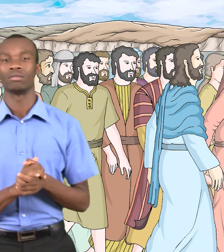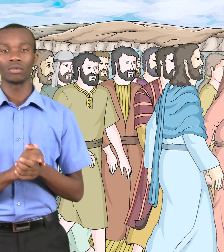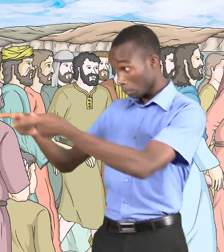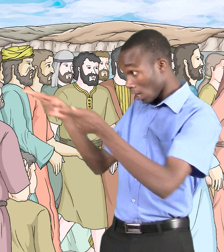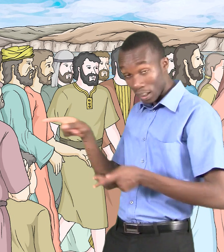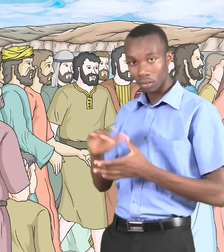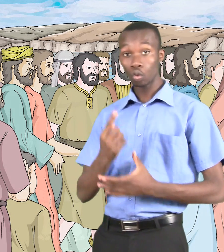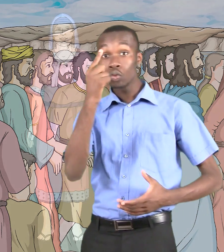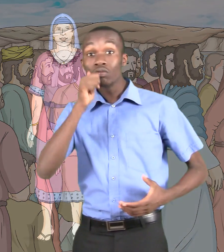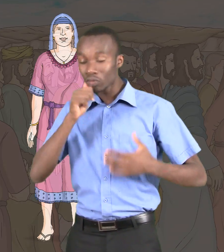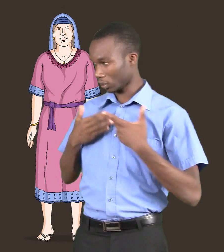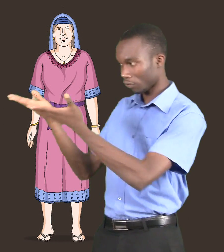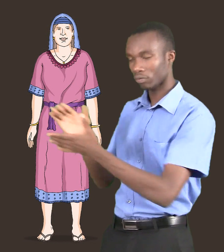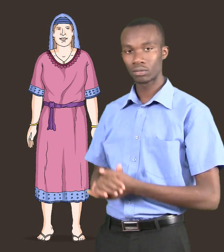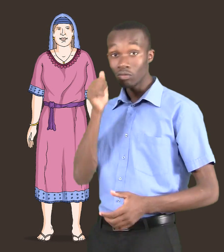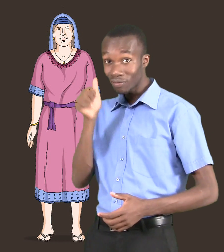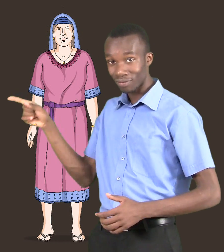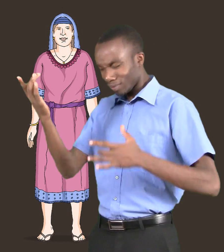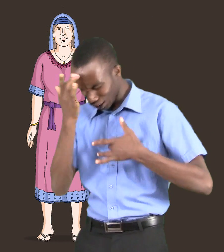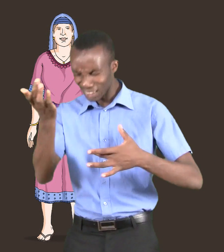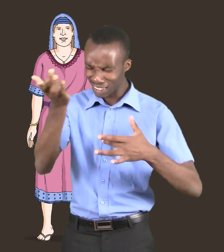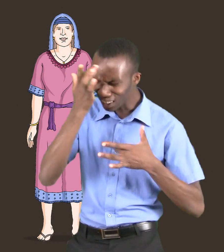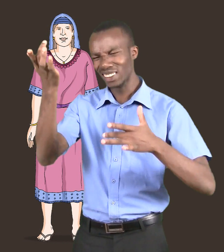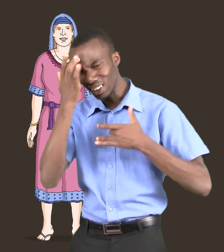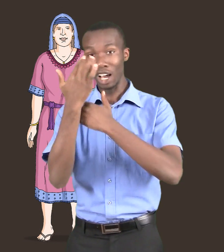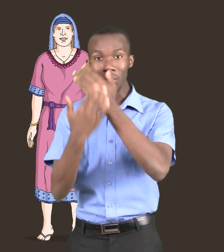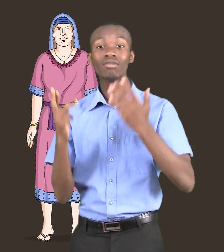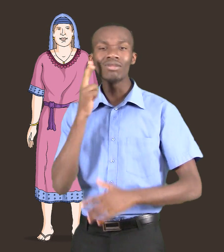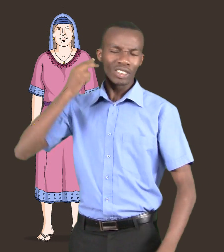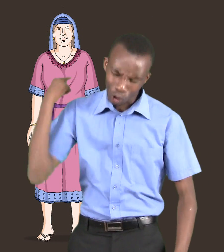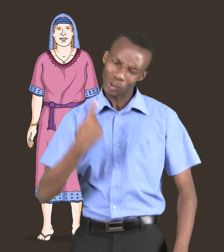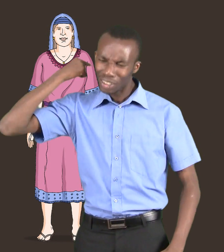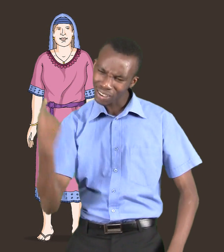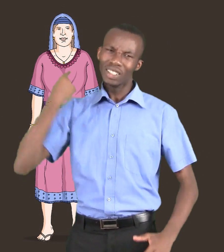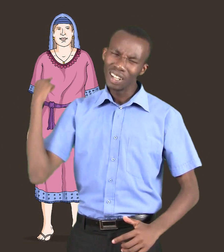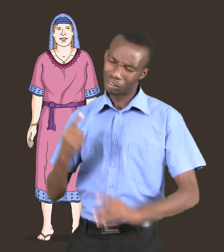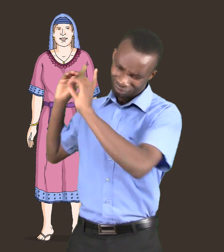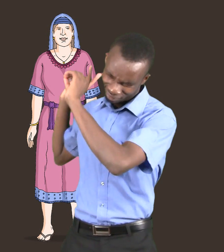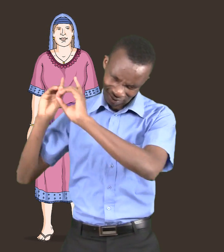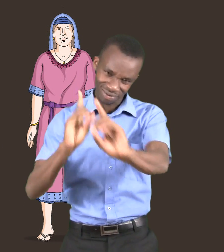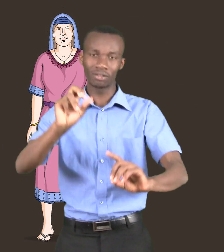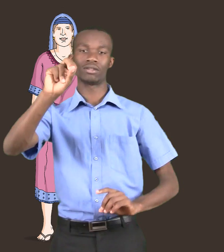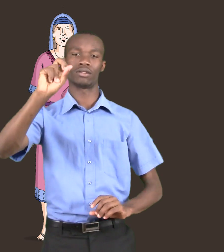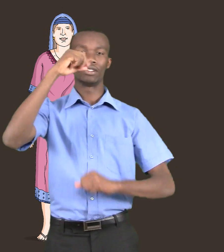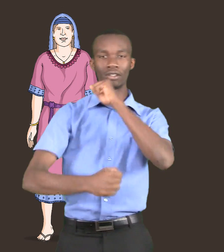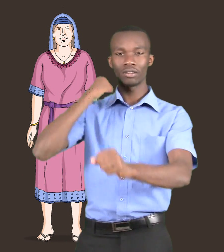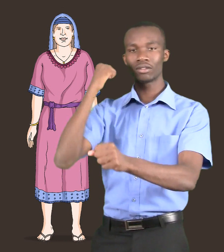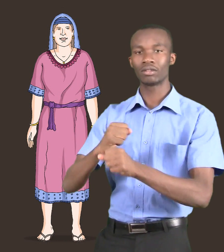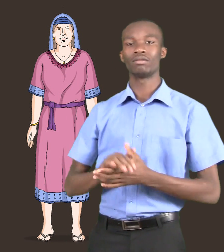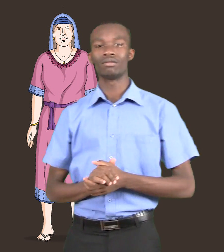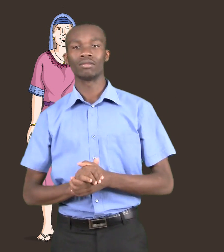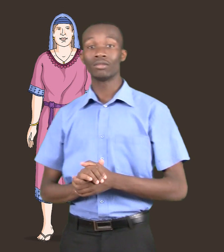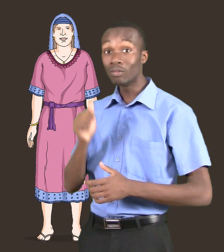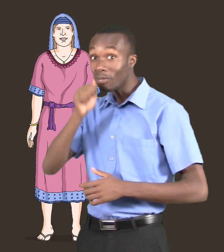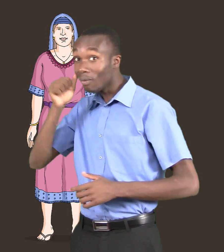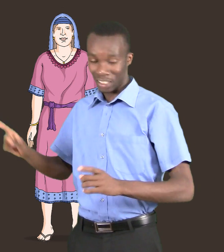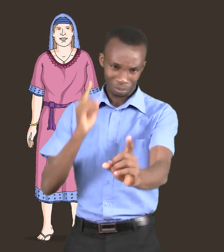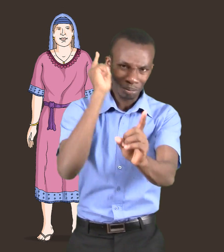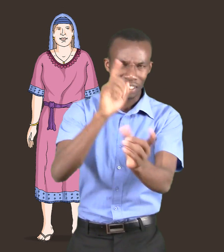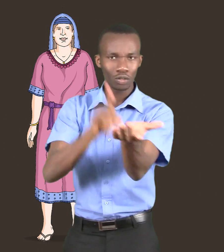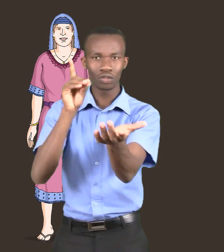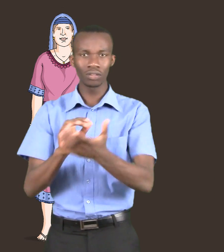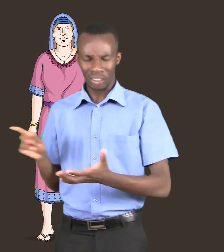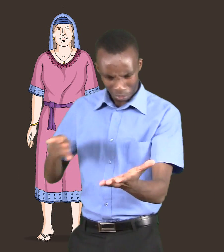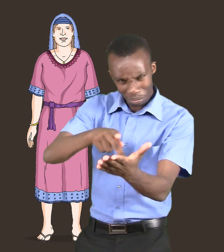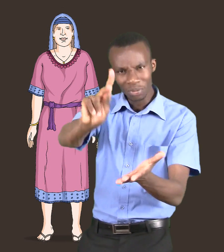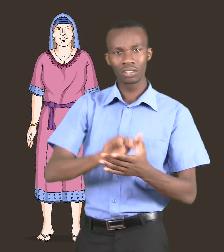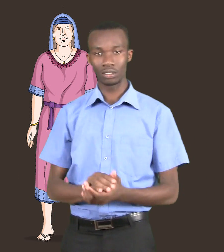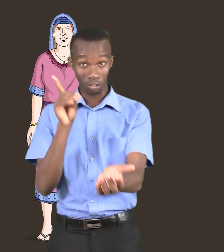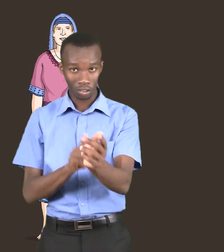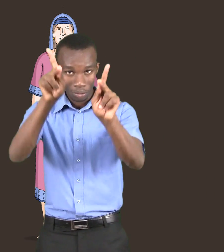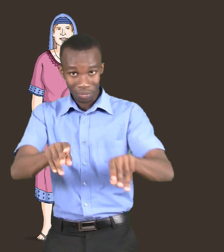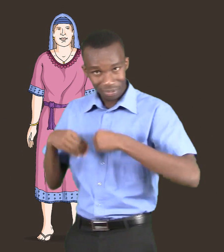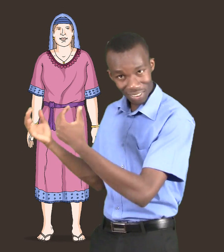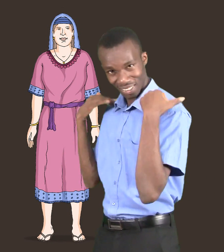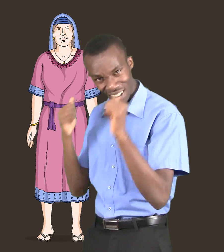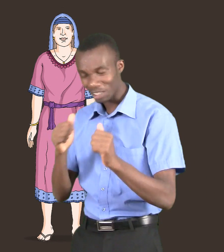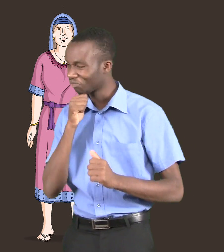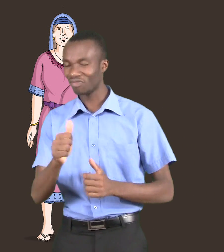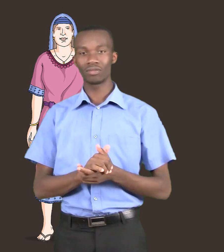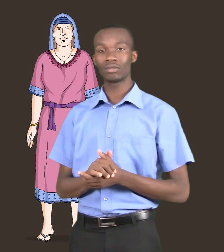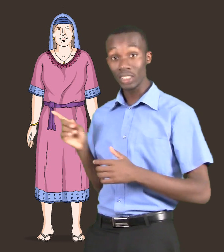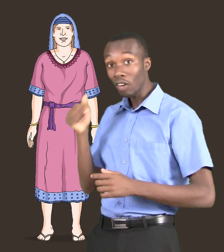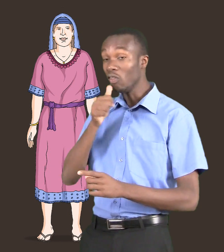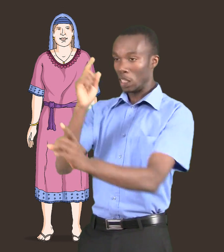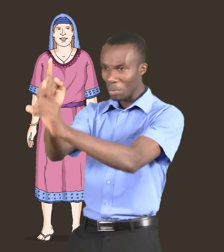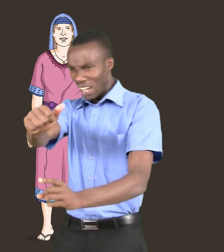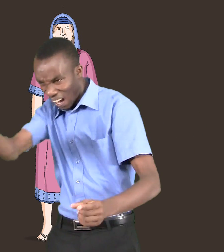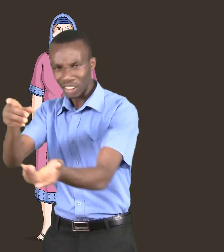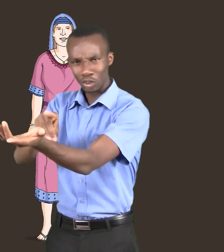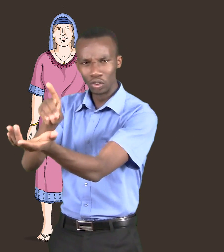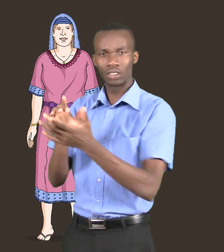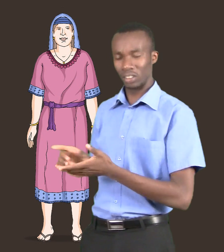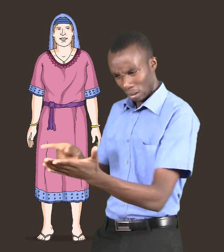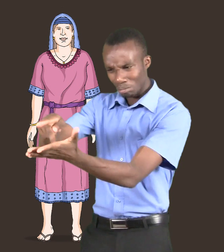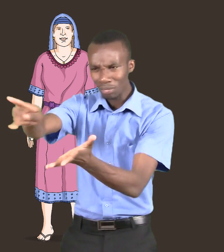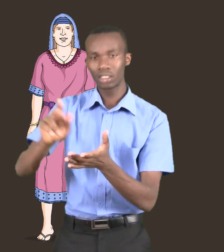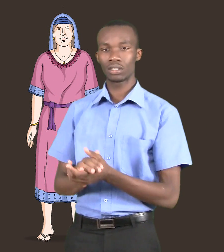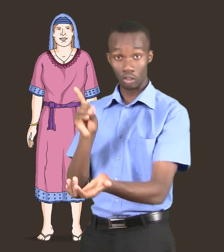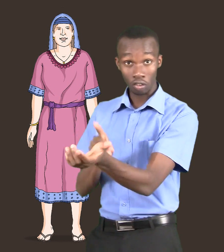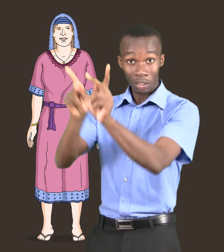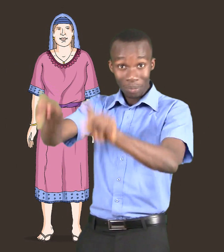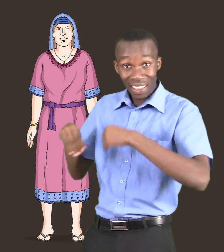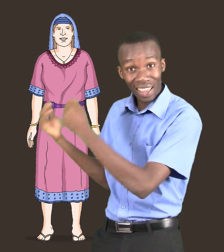And a woman was there who had suffered from bleeding for twelve years.